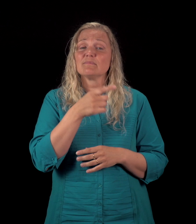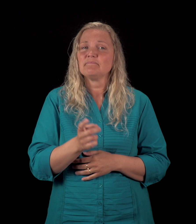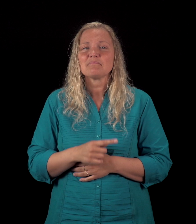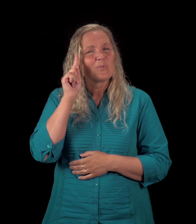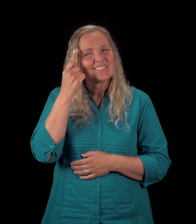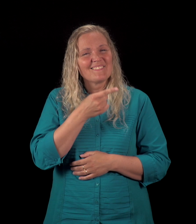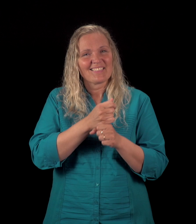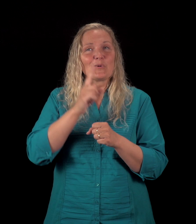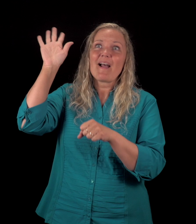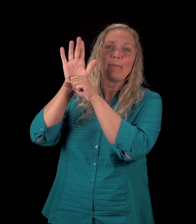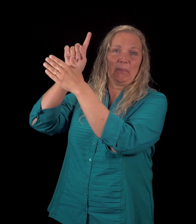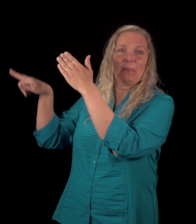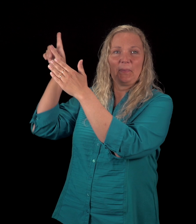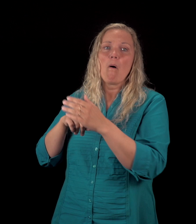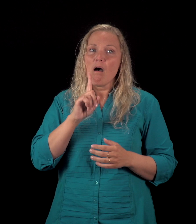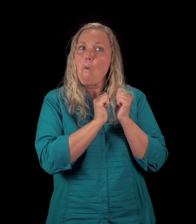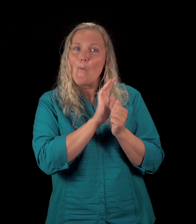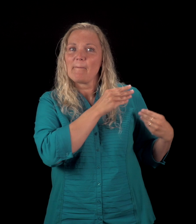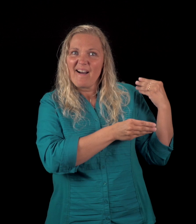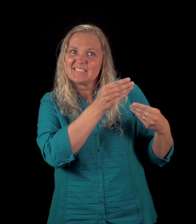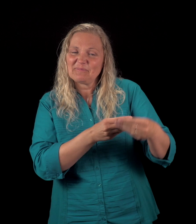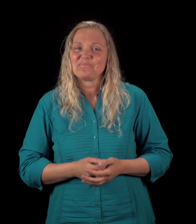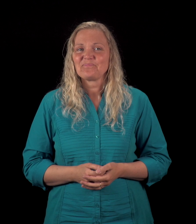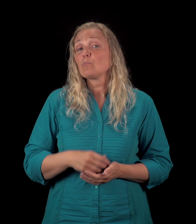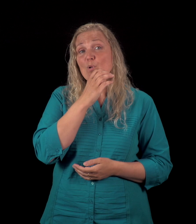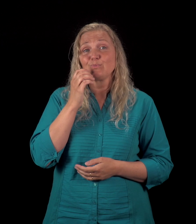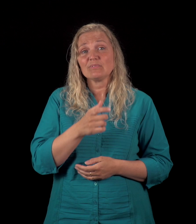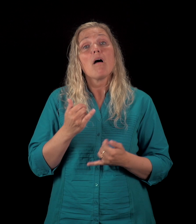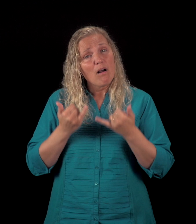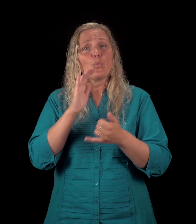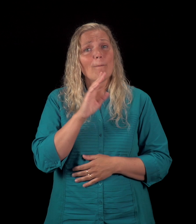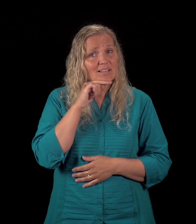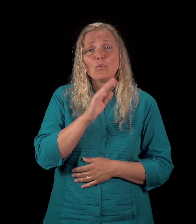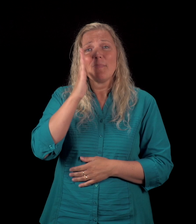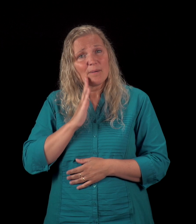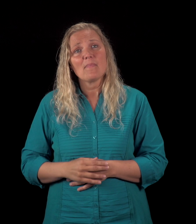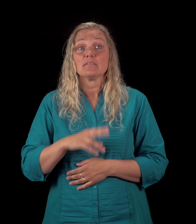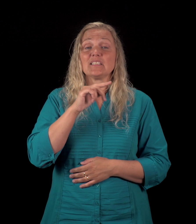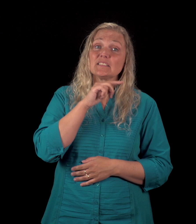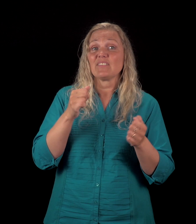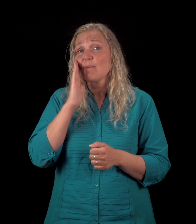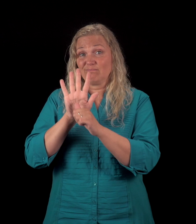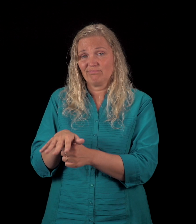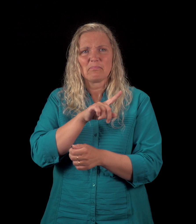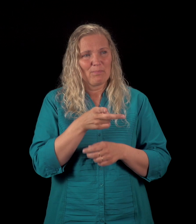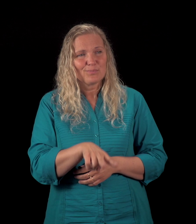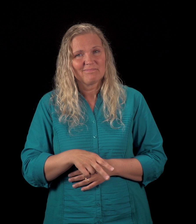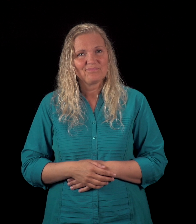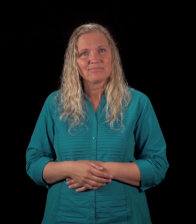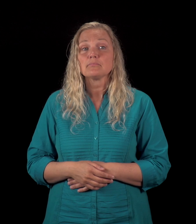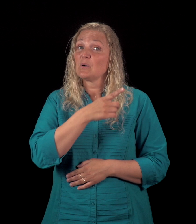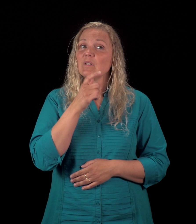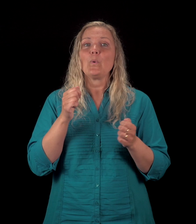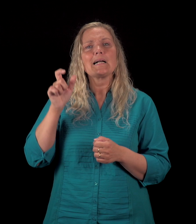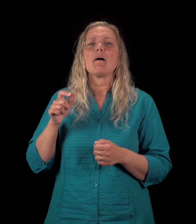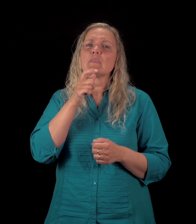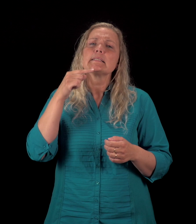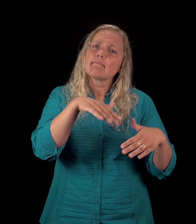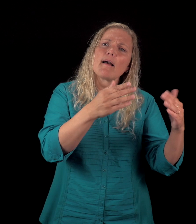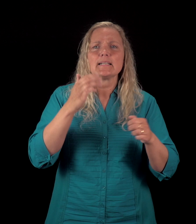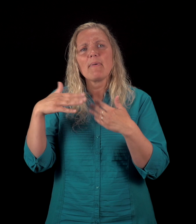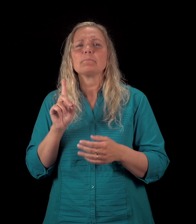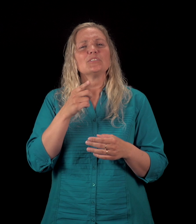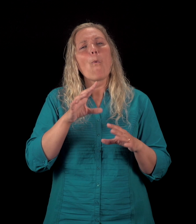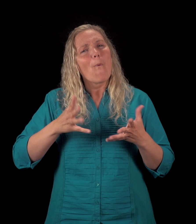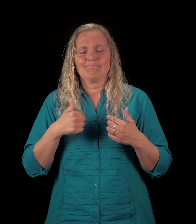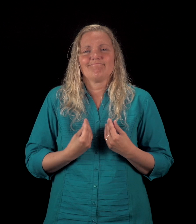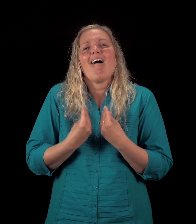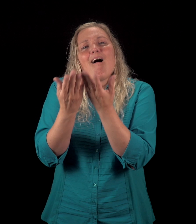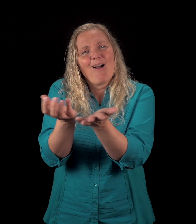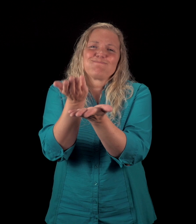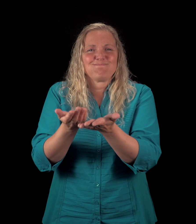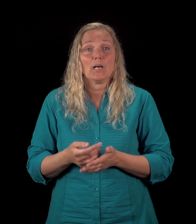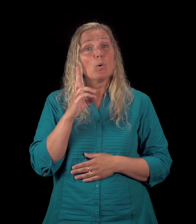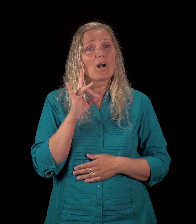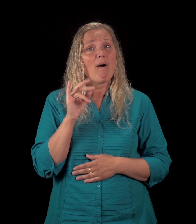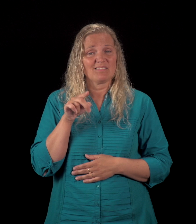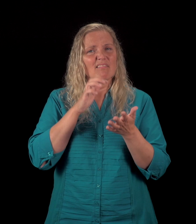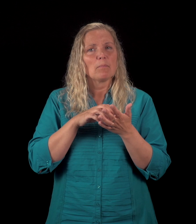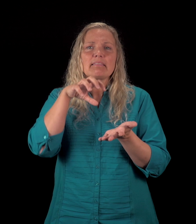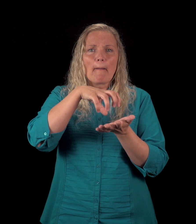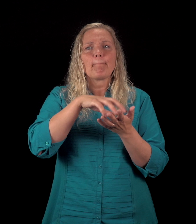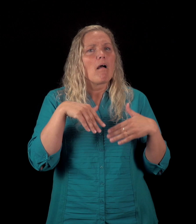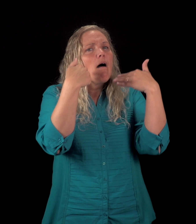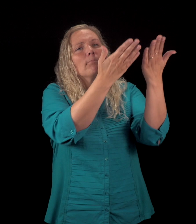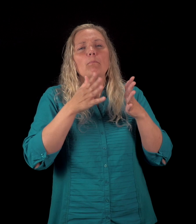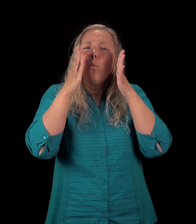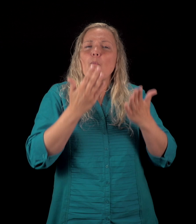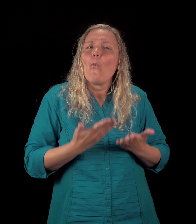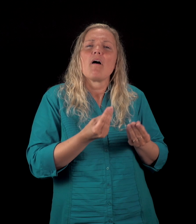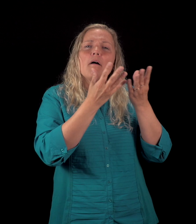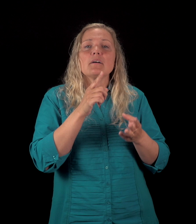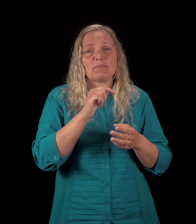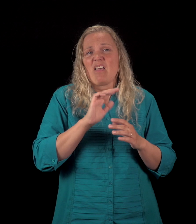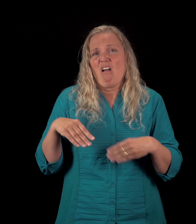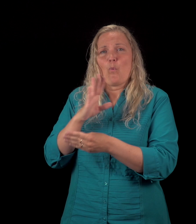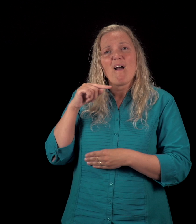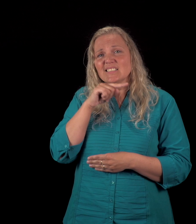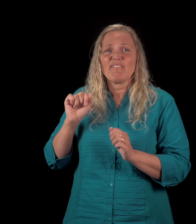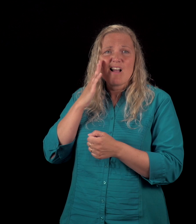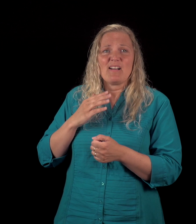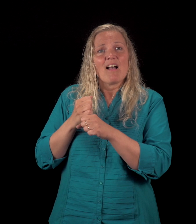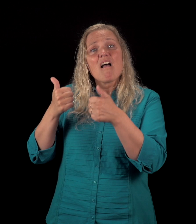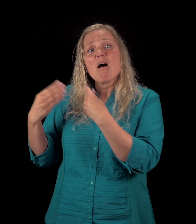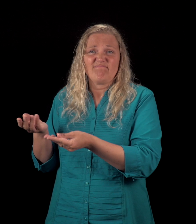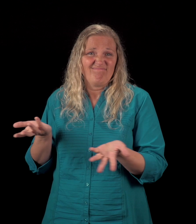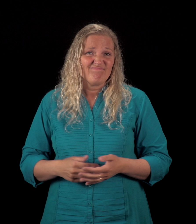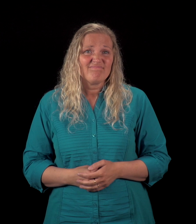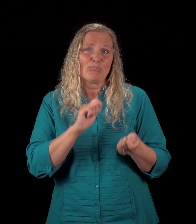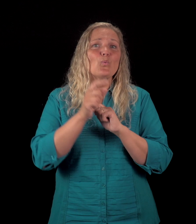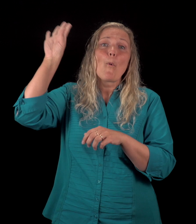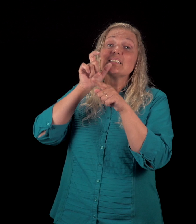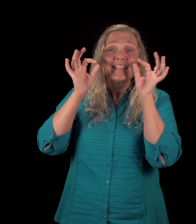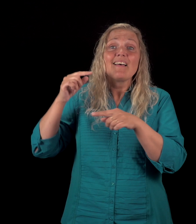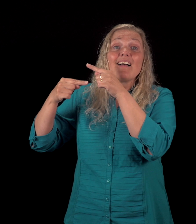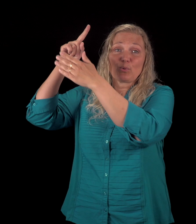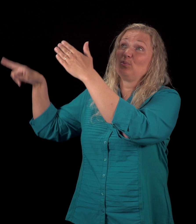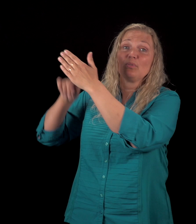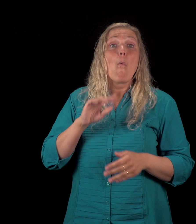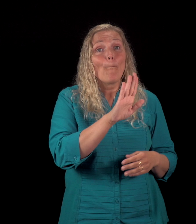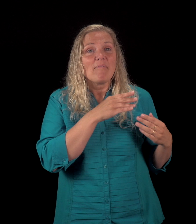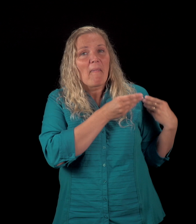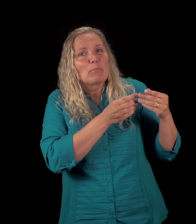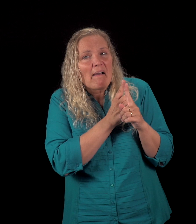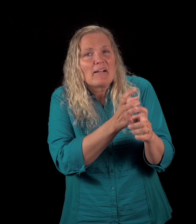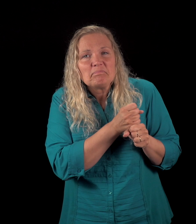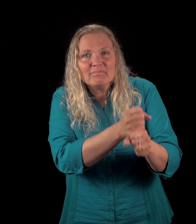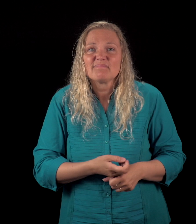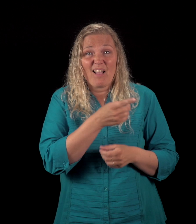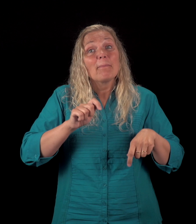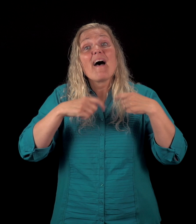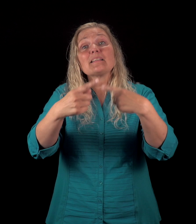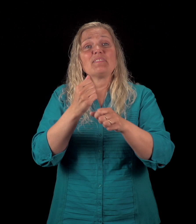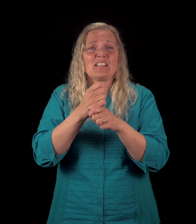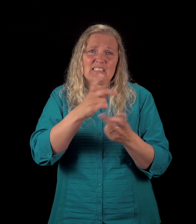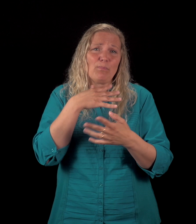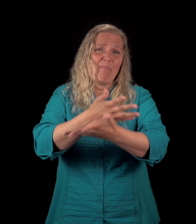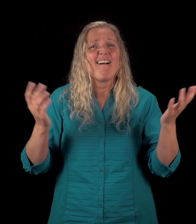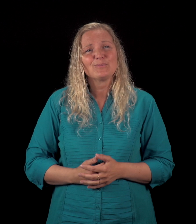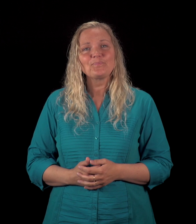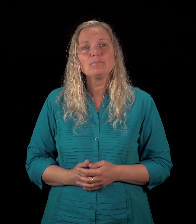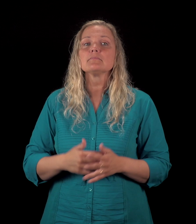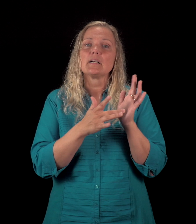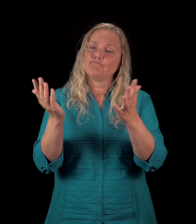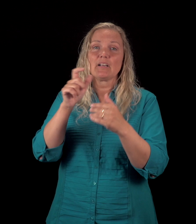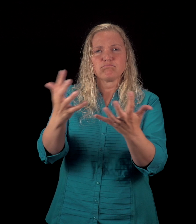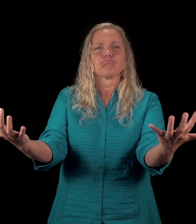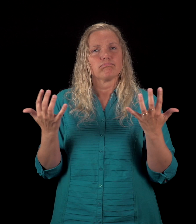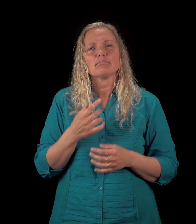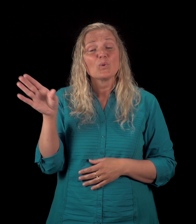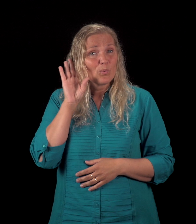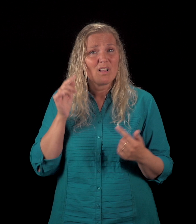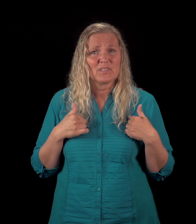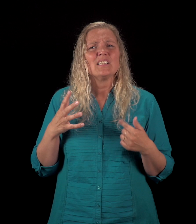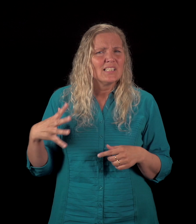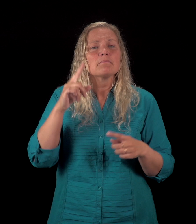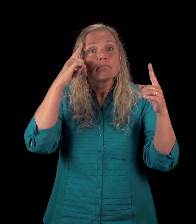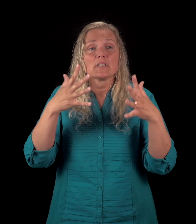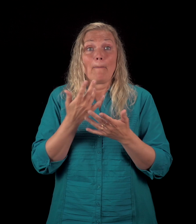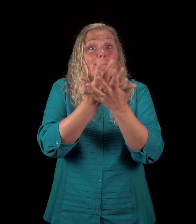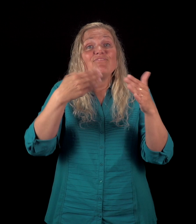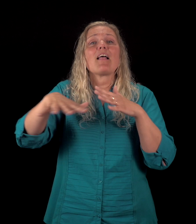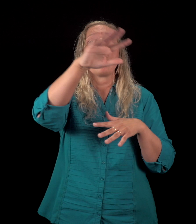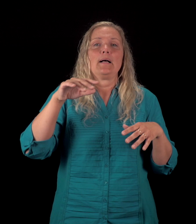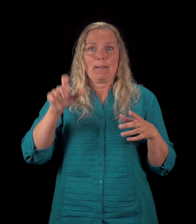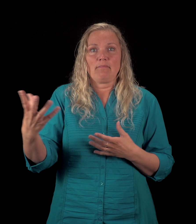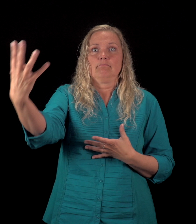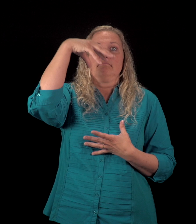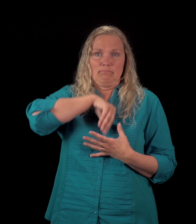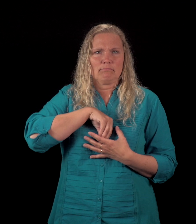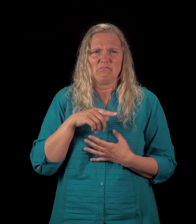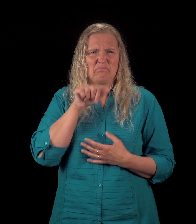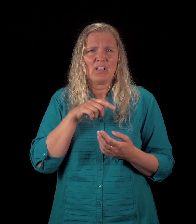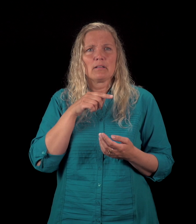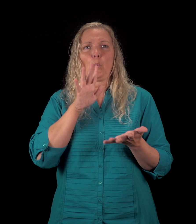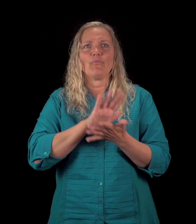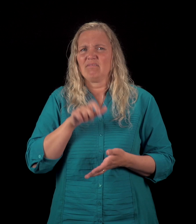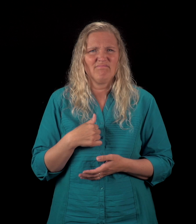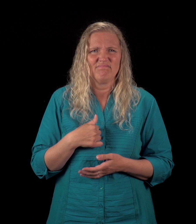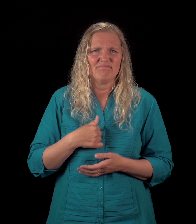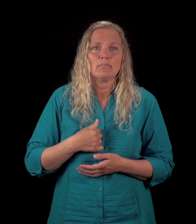He went on to say, “You neatly set aside the command of God to maintain your own tradition. For Moses said, ‘Honor your father and your mother’ and ‘Anyone who curses his father or mother must be put to death.’ But you say that if a man says to his father or mother, ‘Whatever you would have received from me is Corban’ (that is, a gift devoted to God), he is no longer permitted to do anything for his father or mother. Thus you nullify the word of God by the tradition you have handed down.